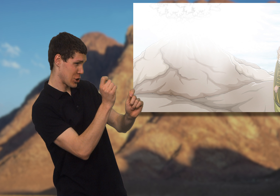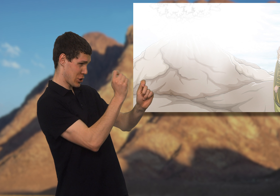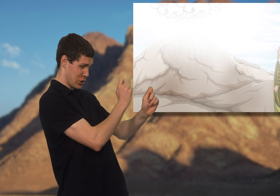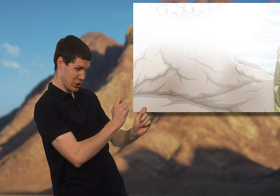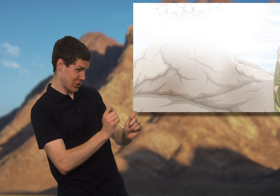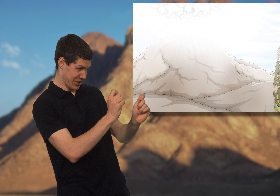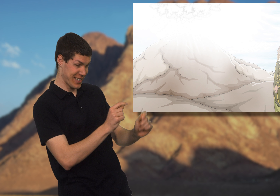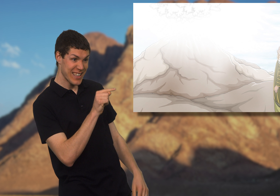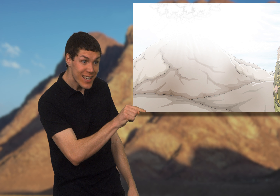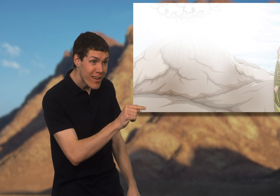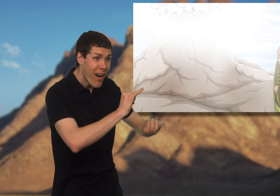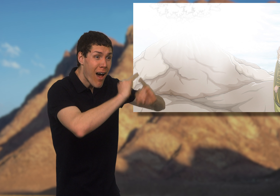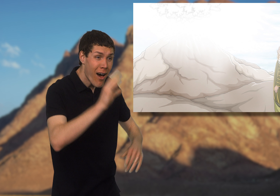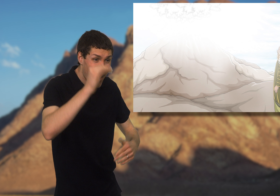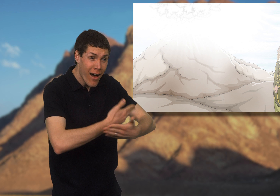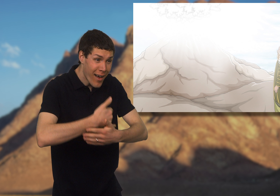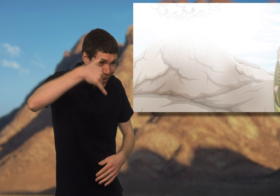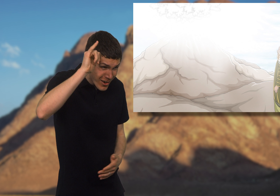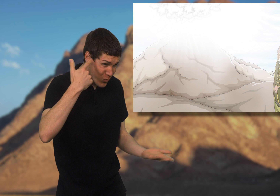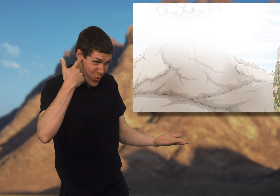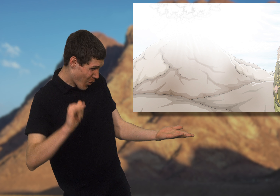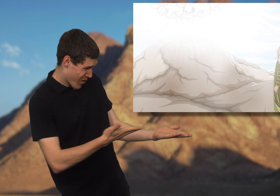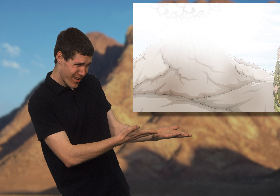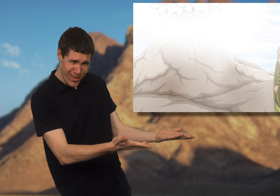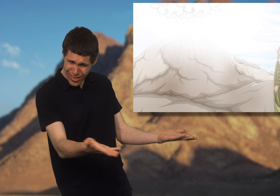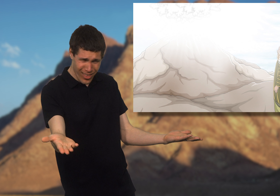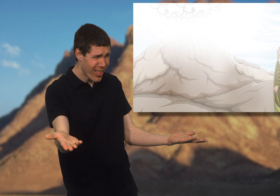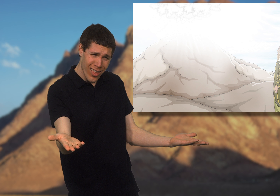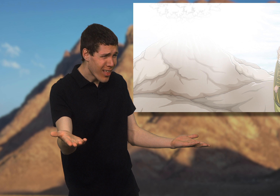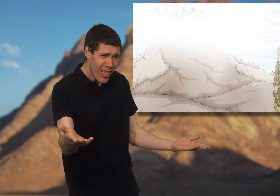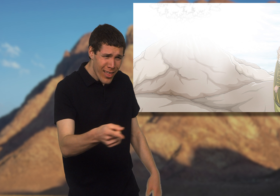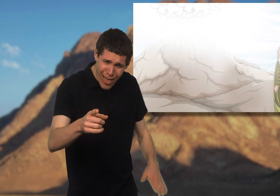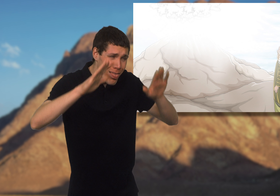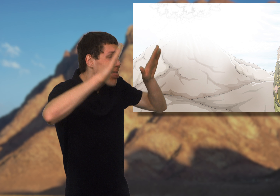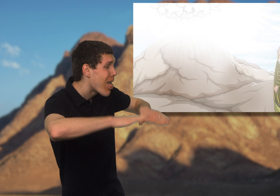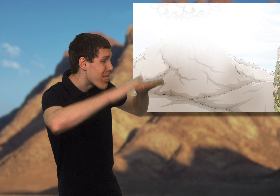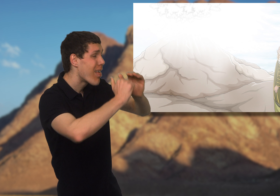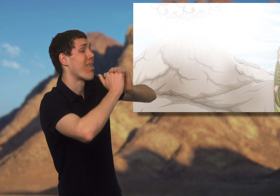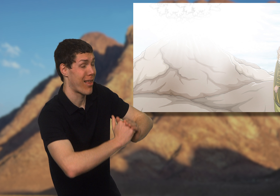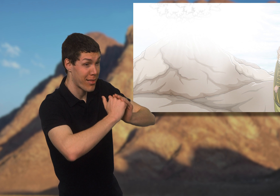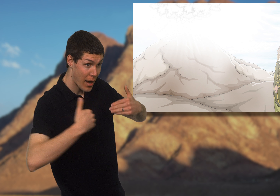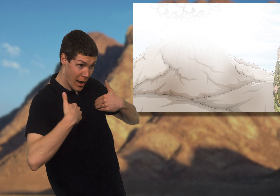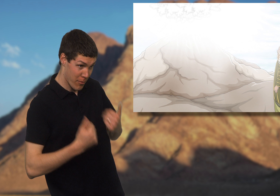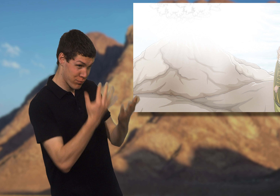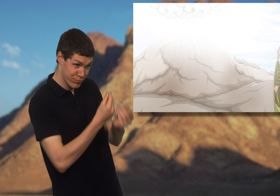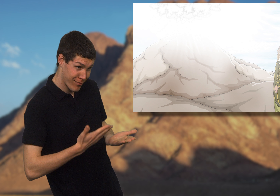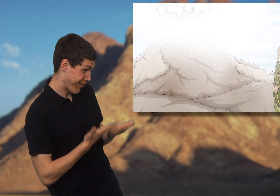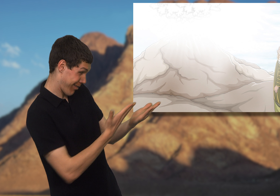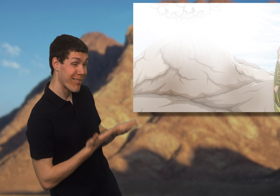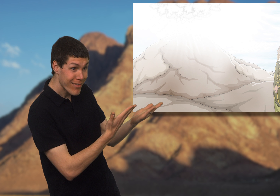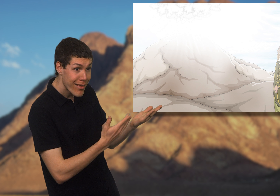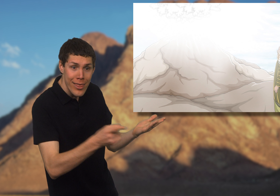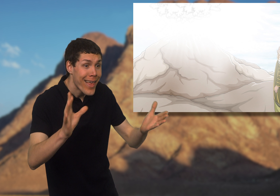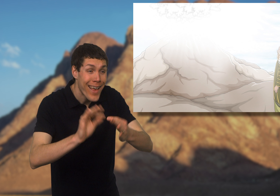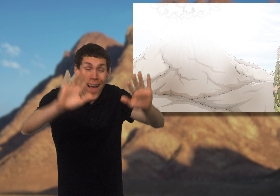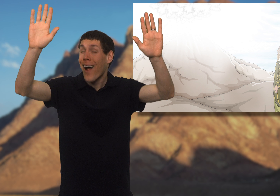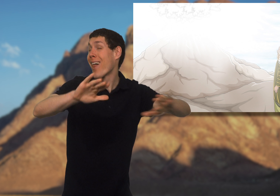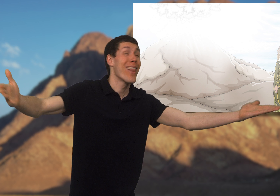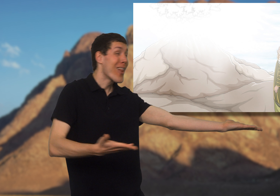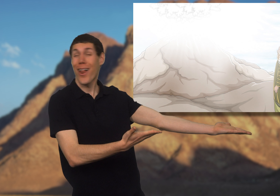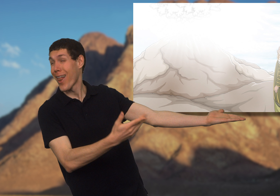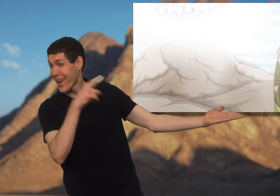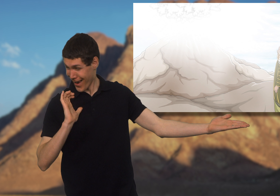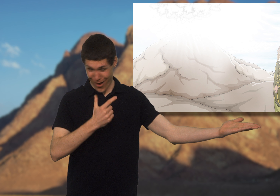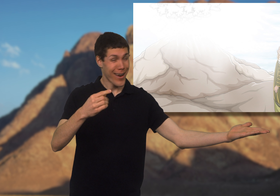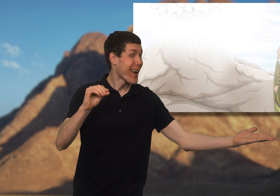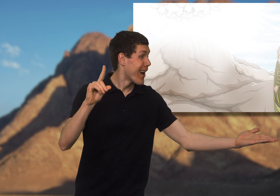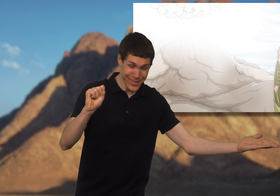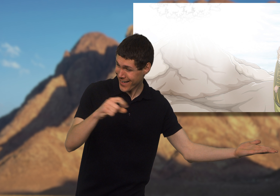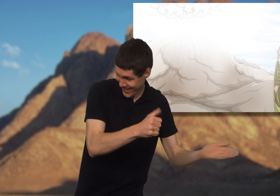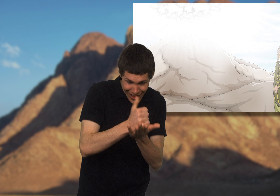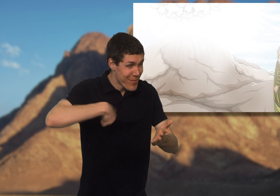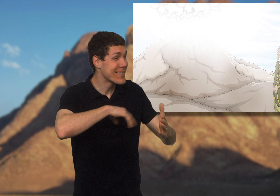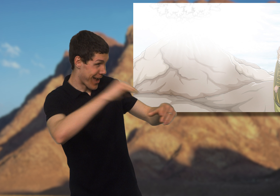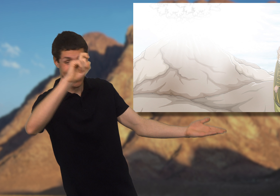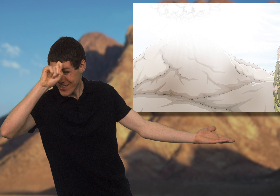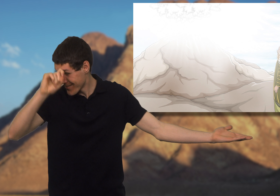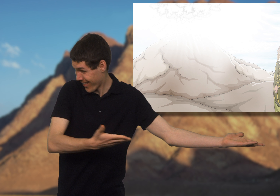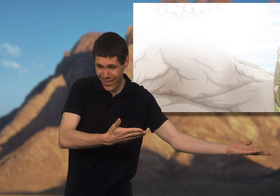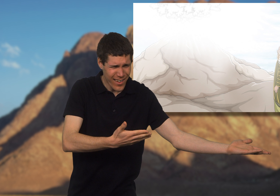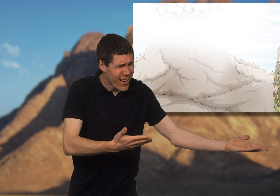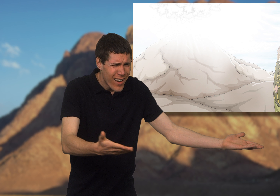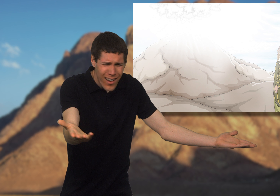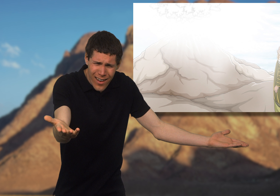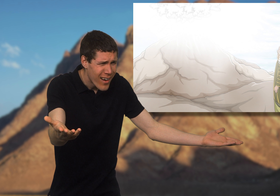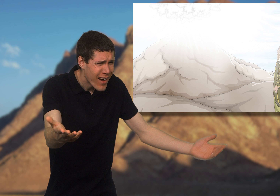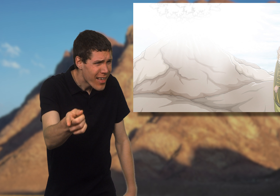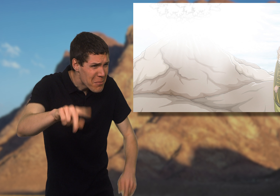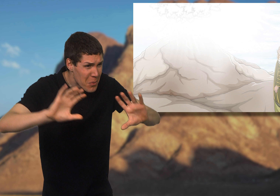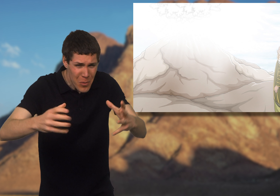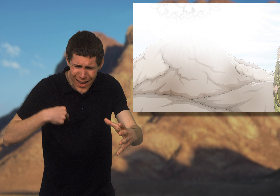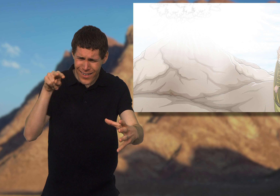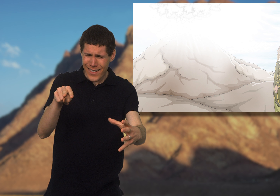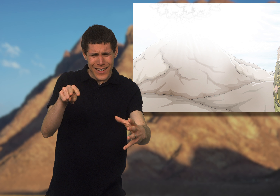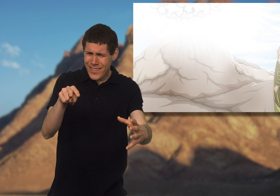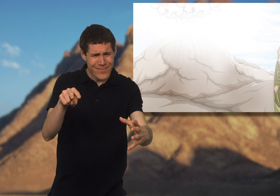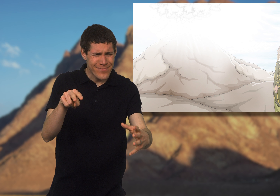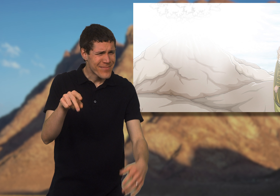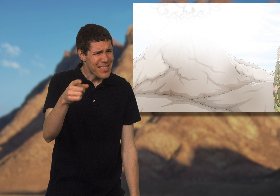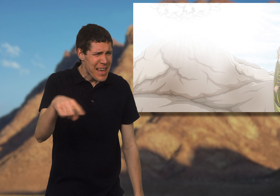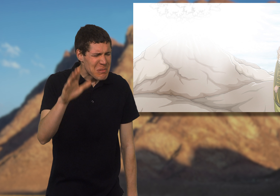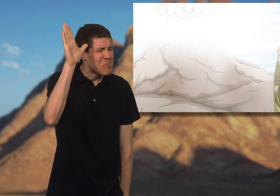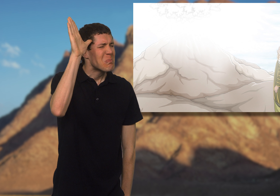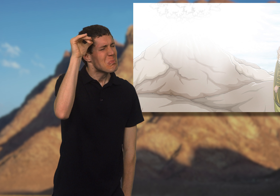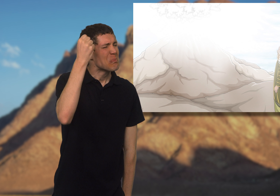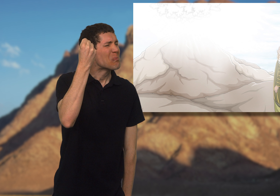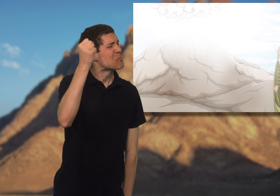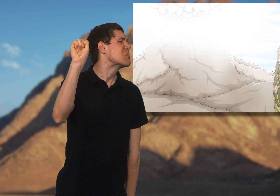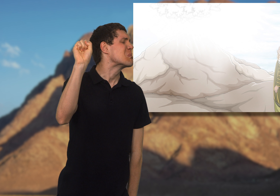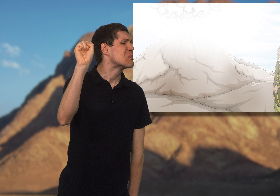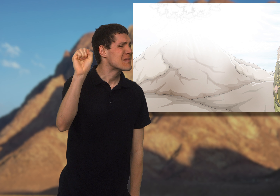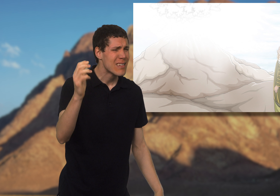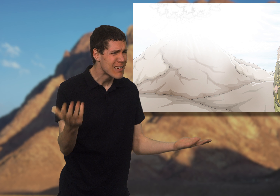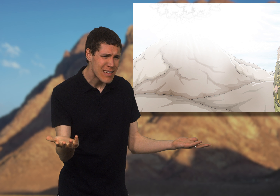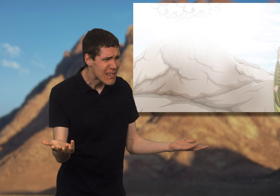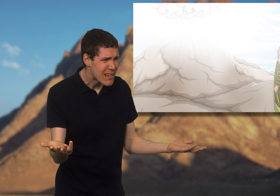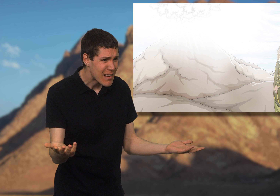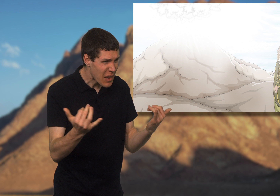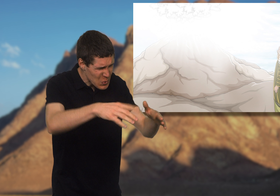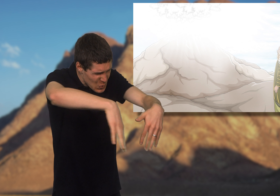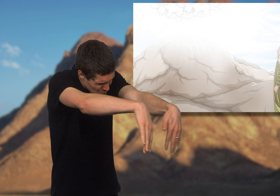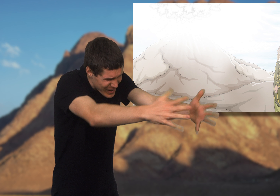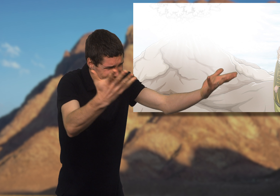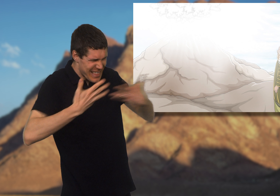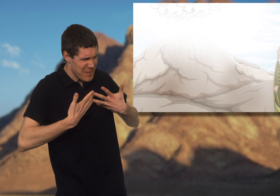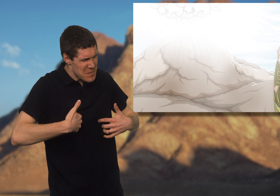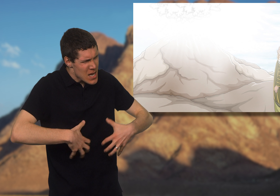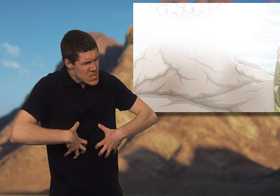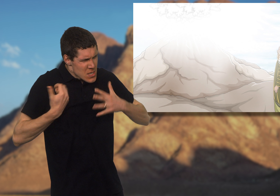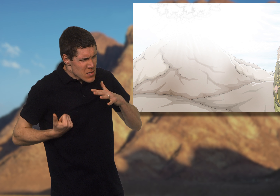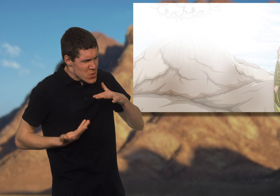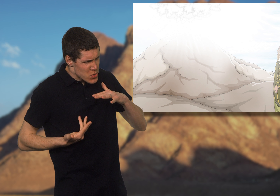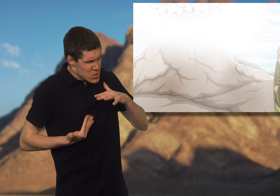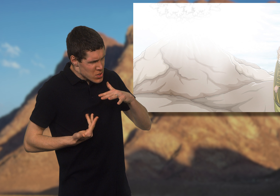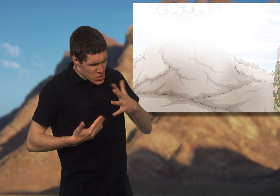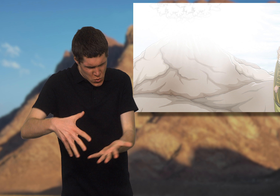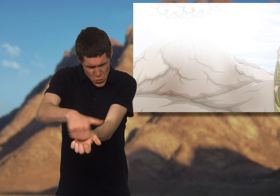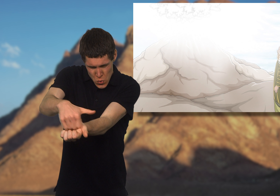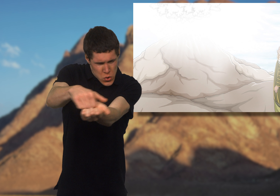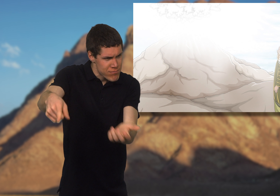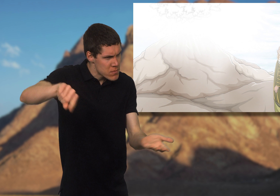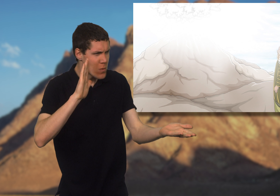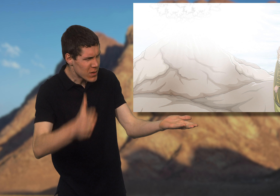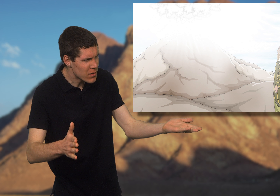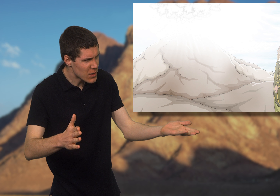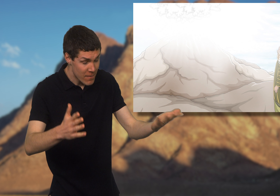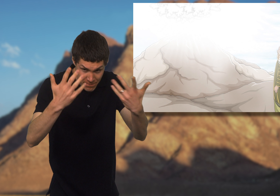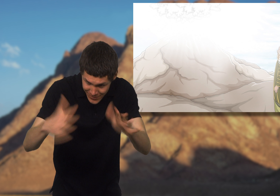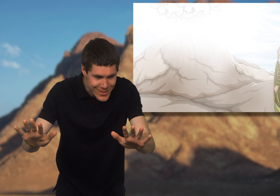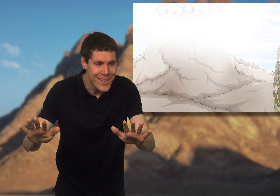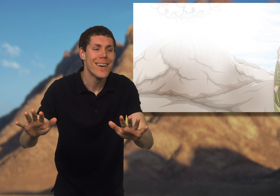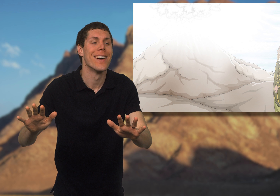They have sacrificed to it and said, ‘These, O Israel, are your gods, who brought you up out of the land of Egypt.’” The LORD also said to Moses, “I have seen this people, and they are indeed a stiff-necked people.